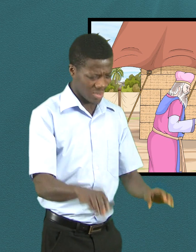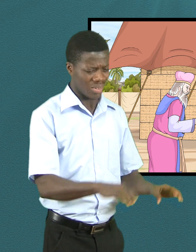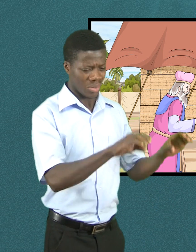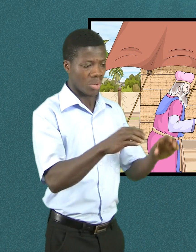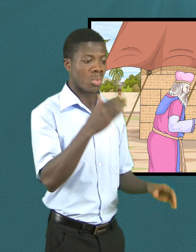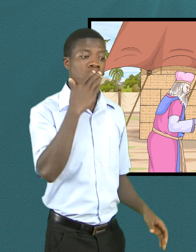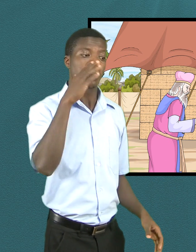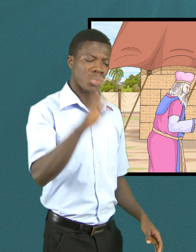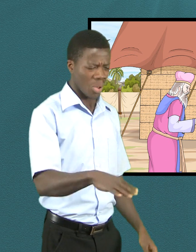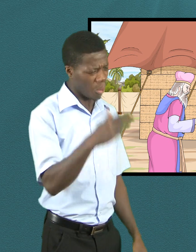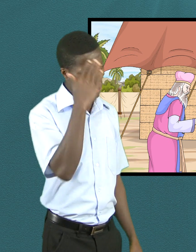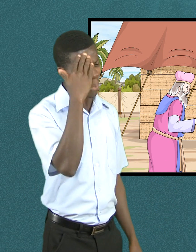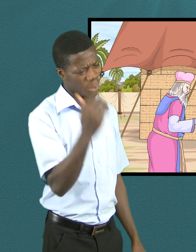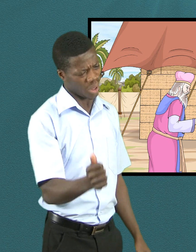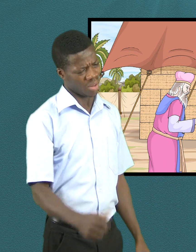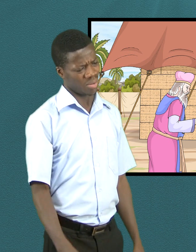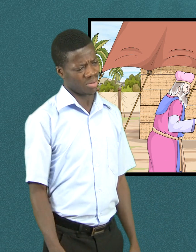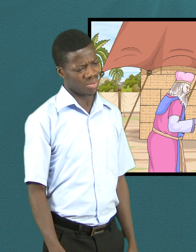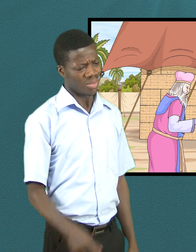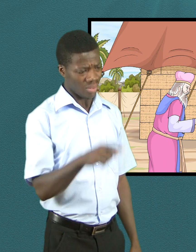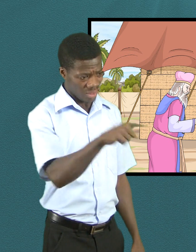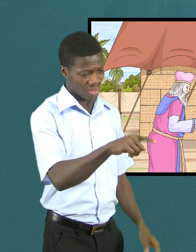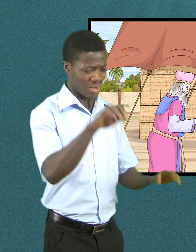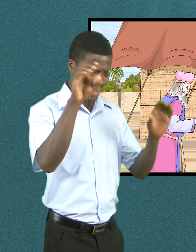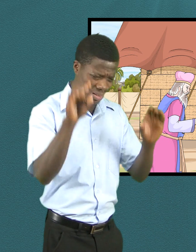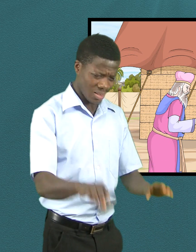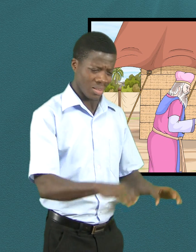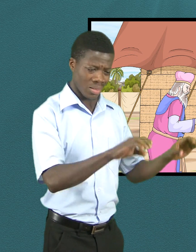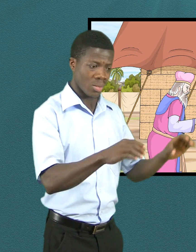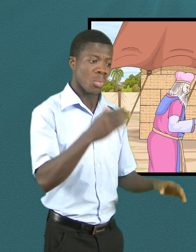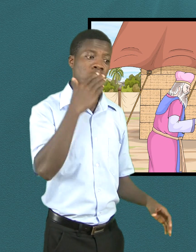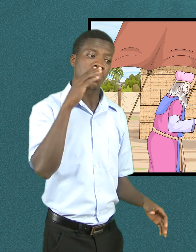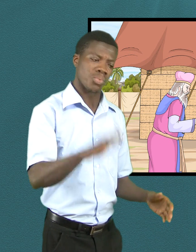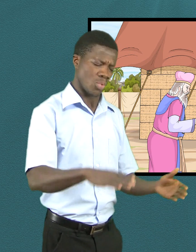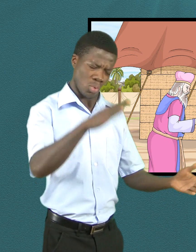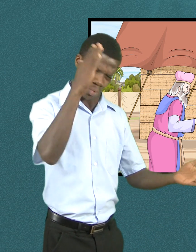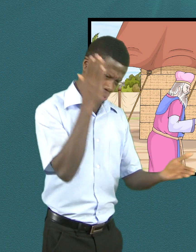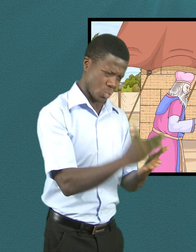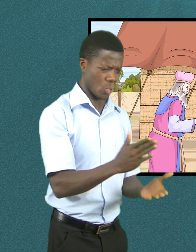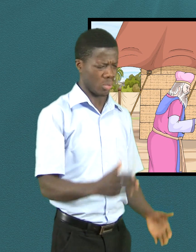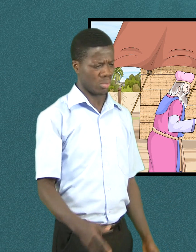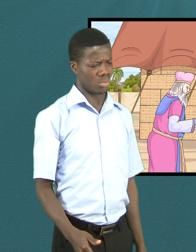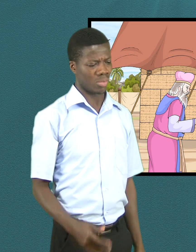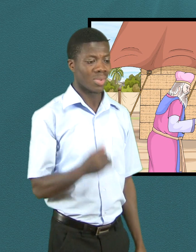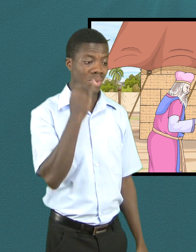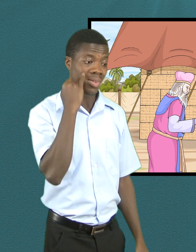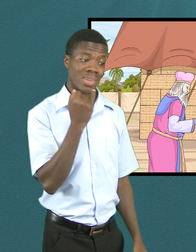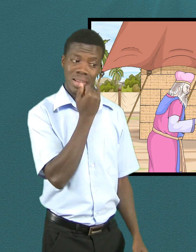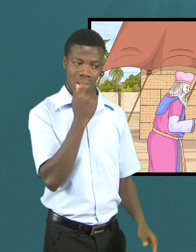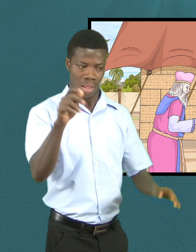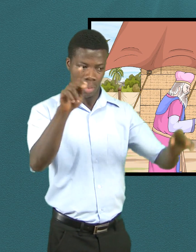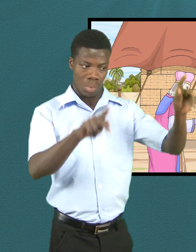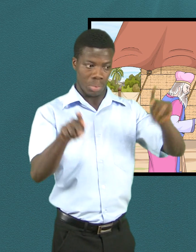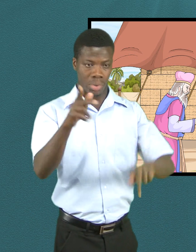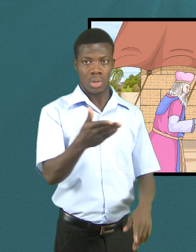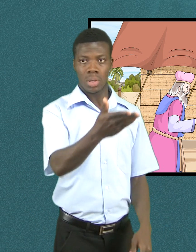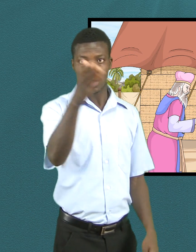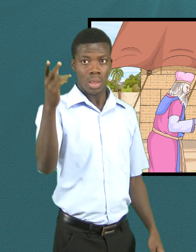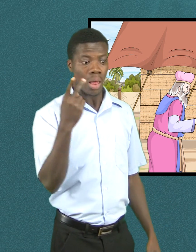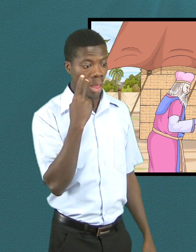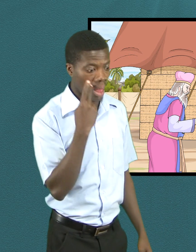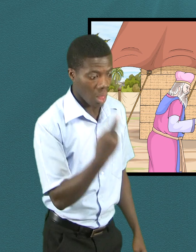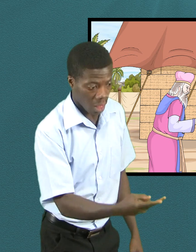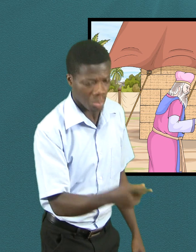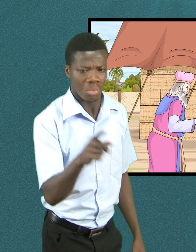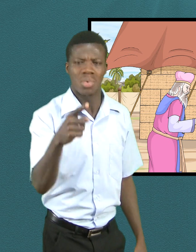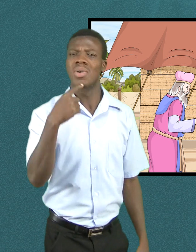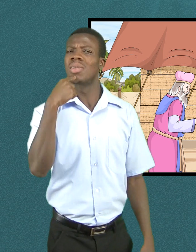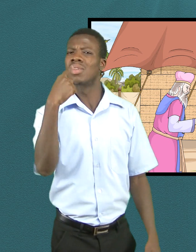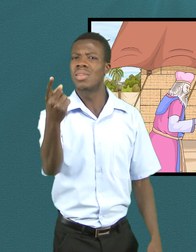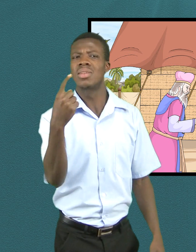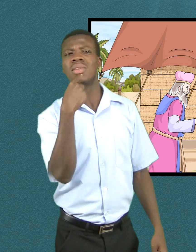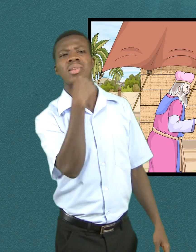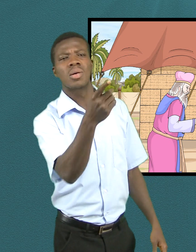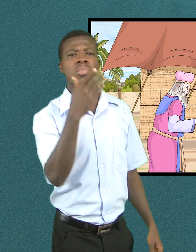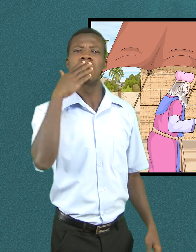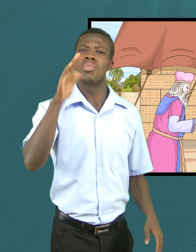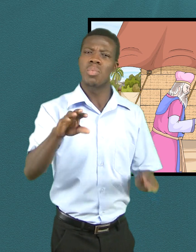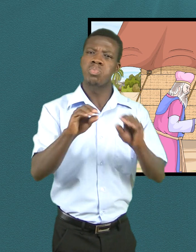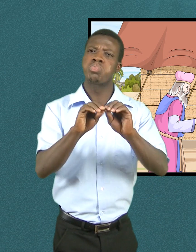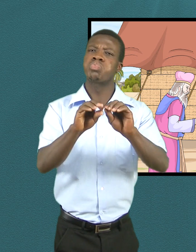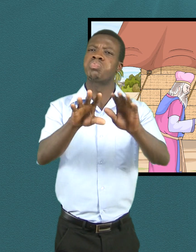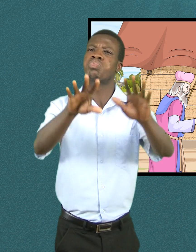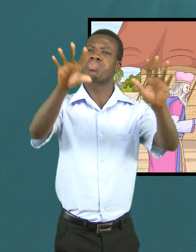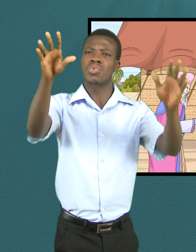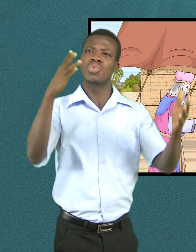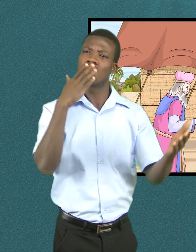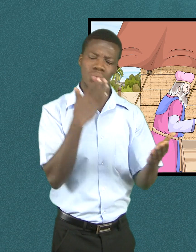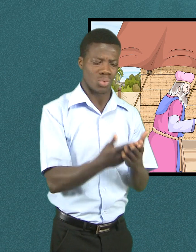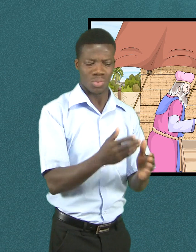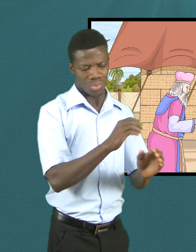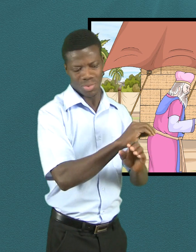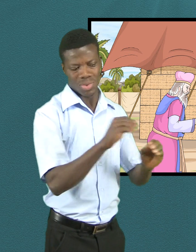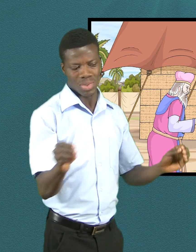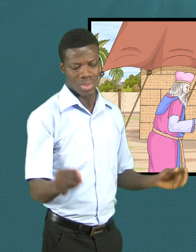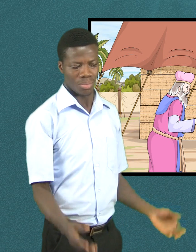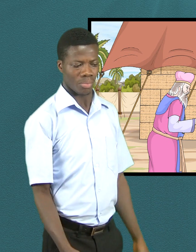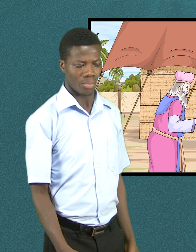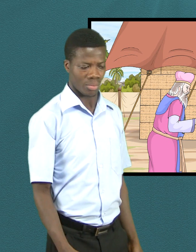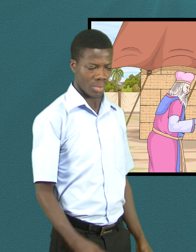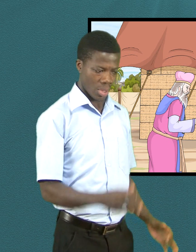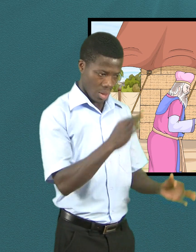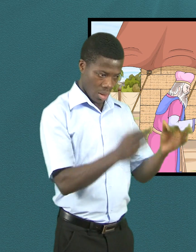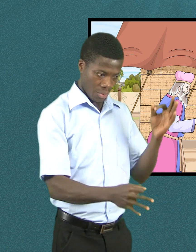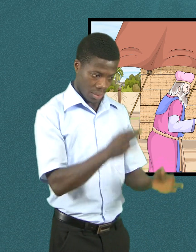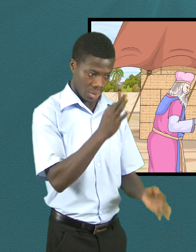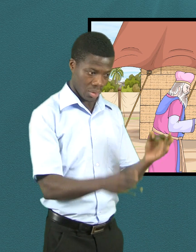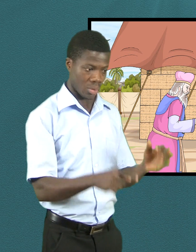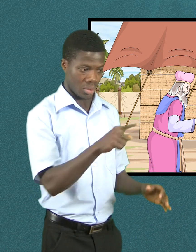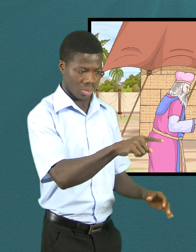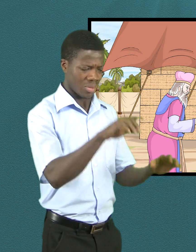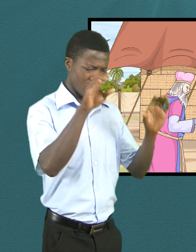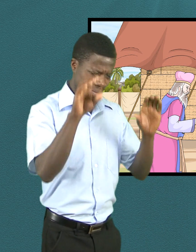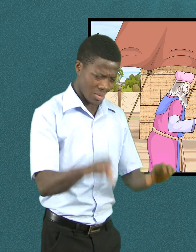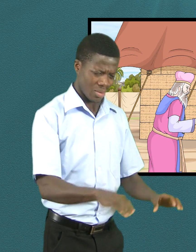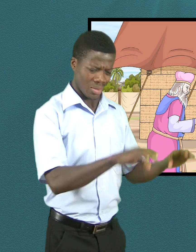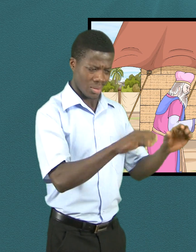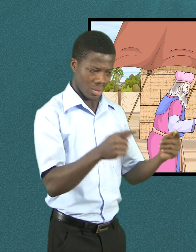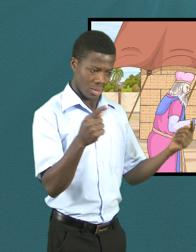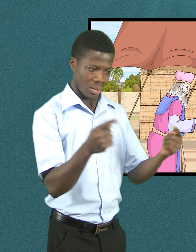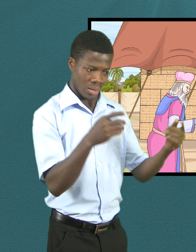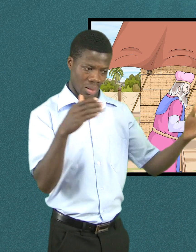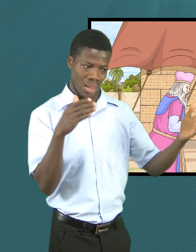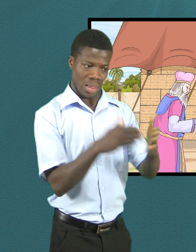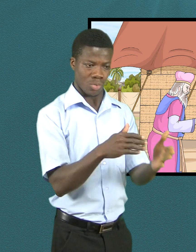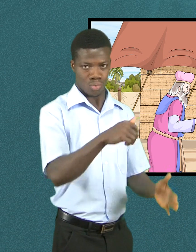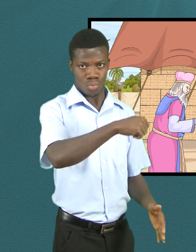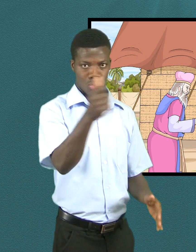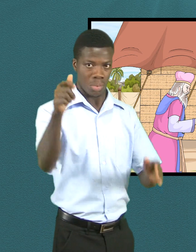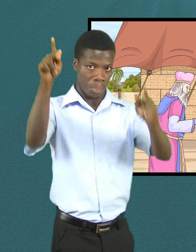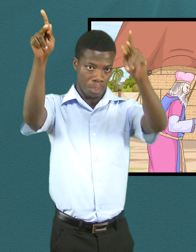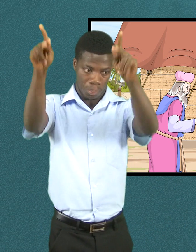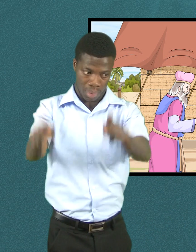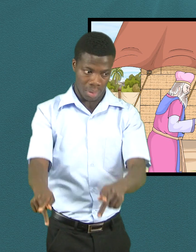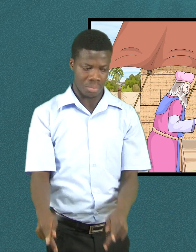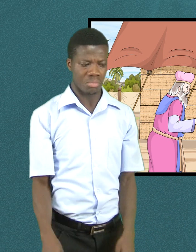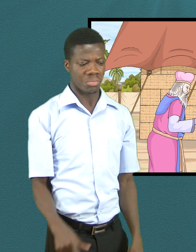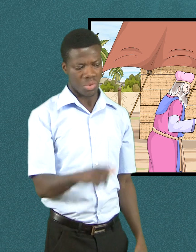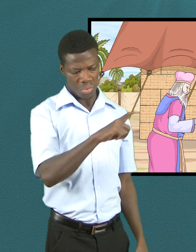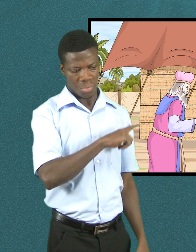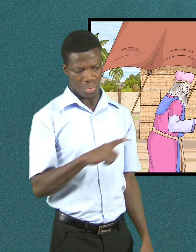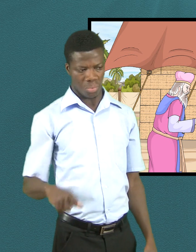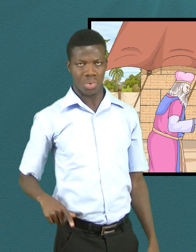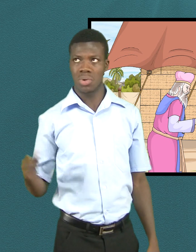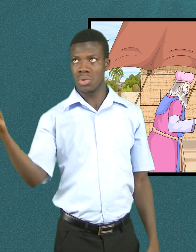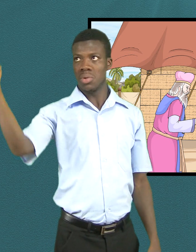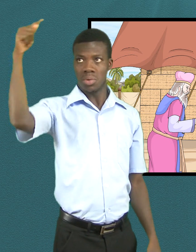it is not a good report I hear circulating among the LORD’s people.